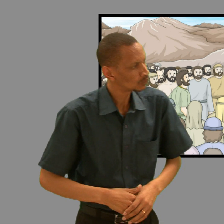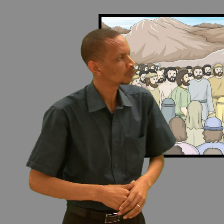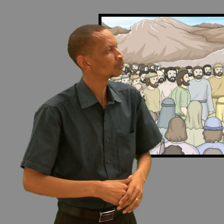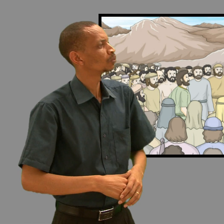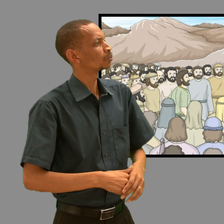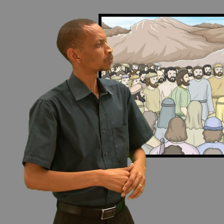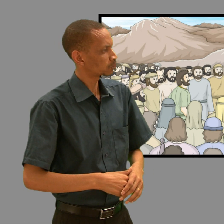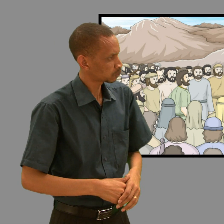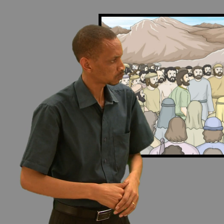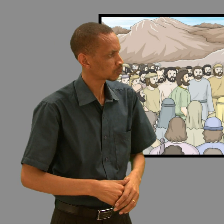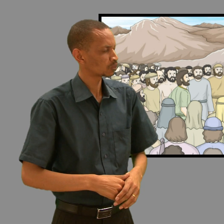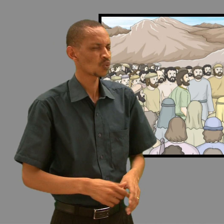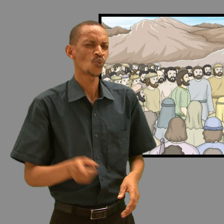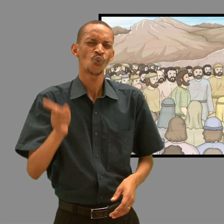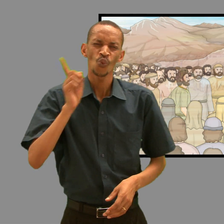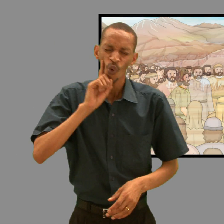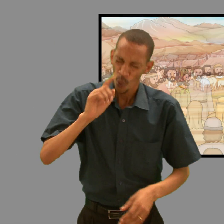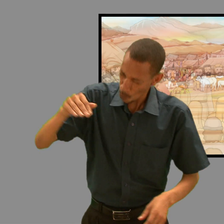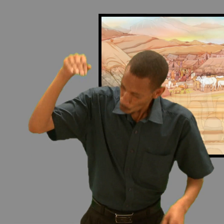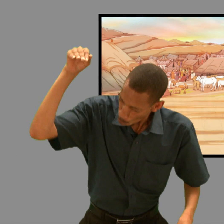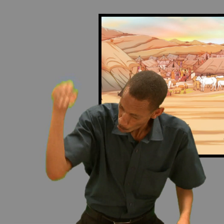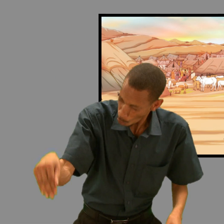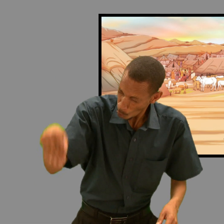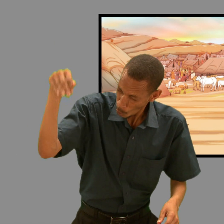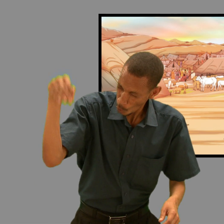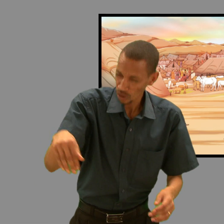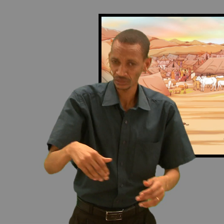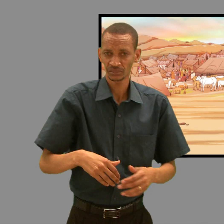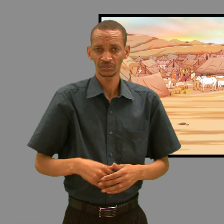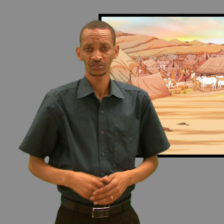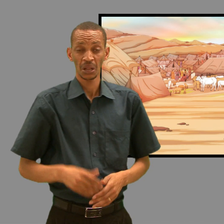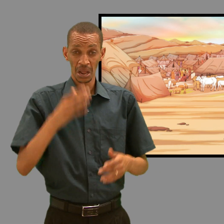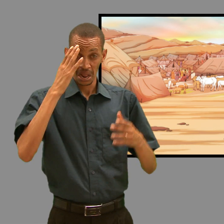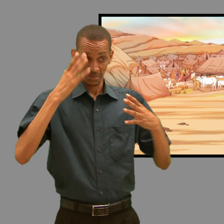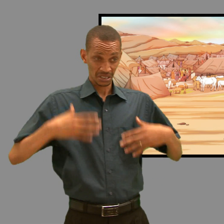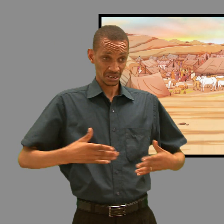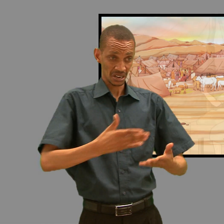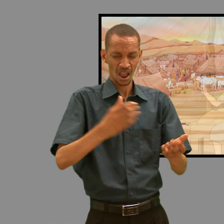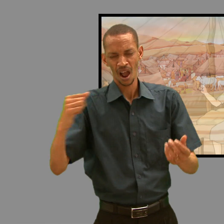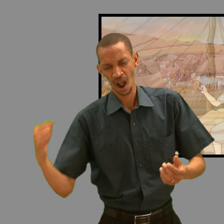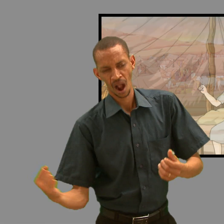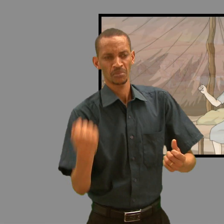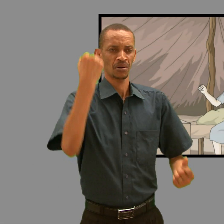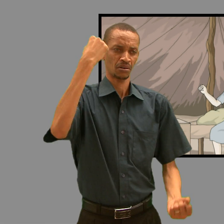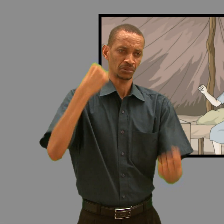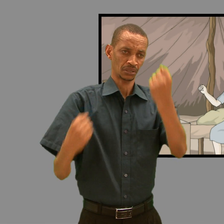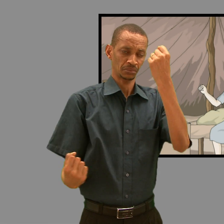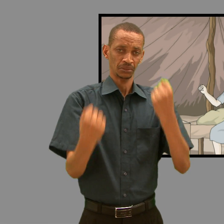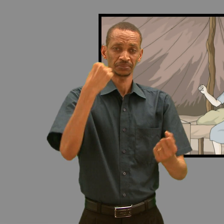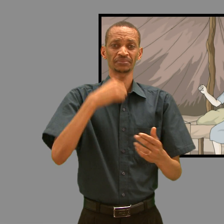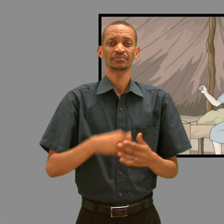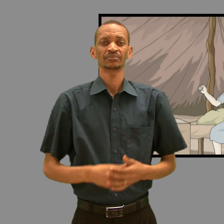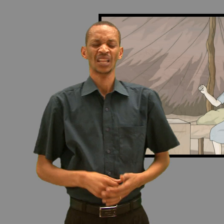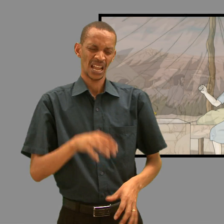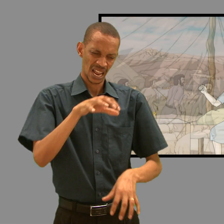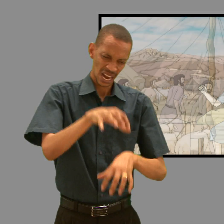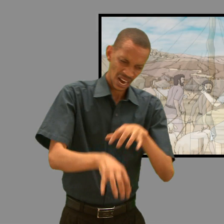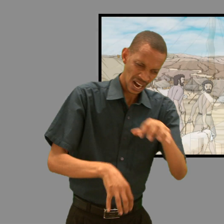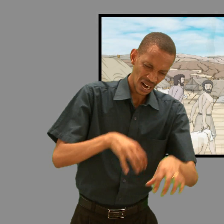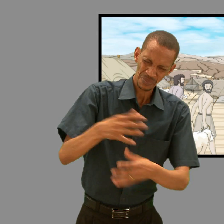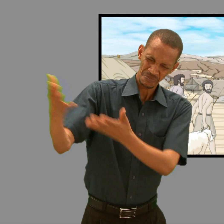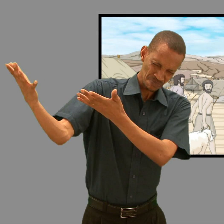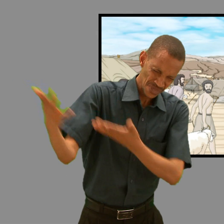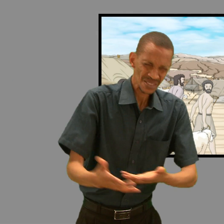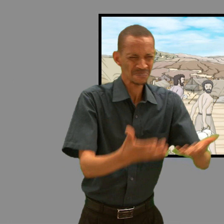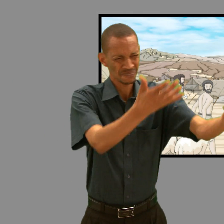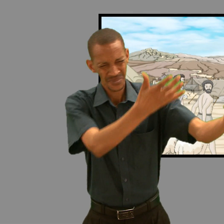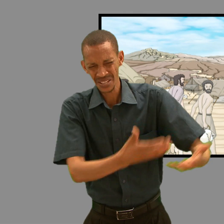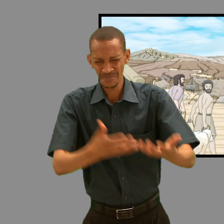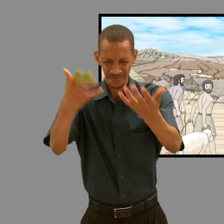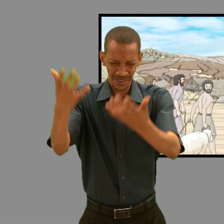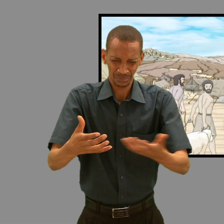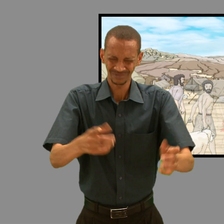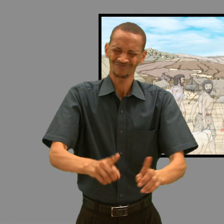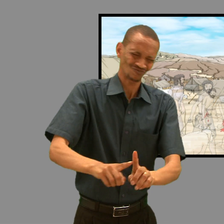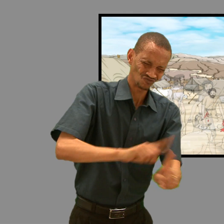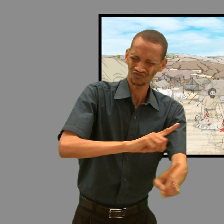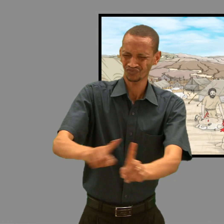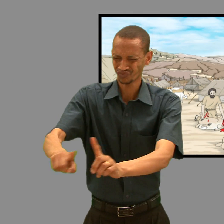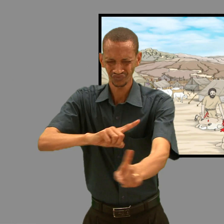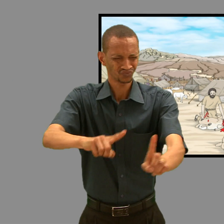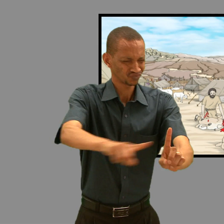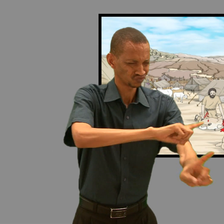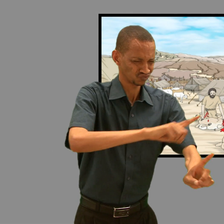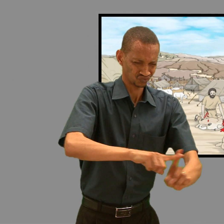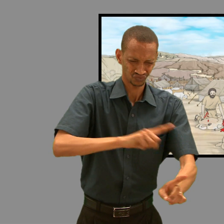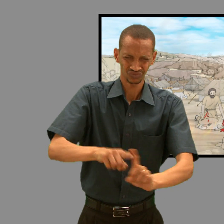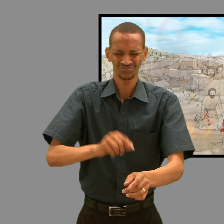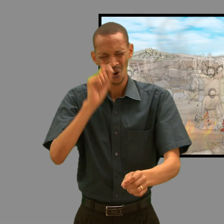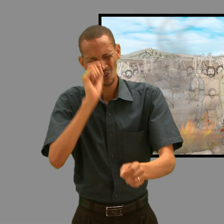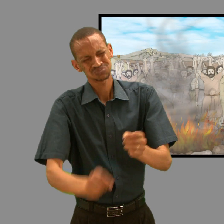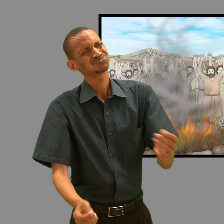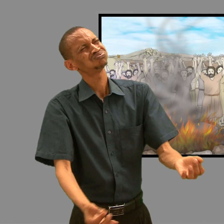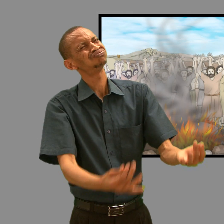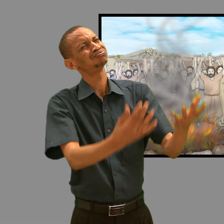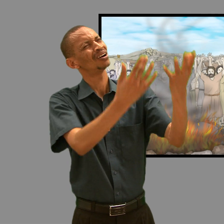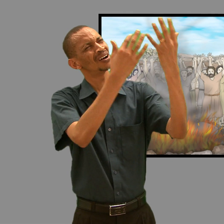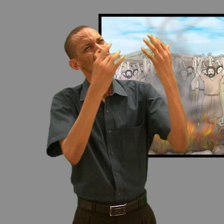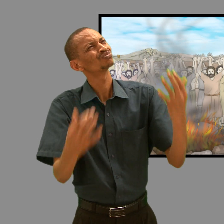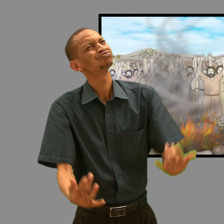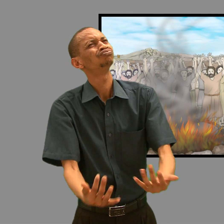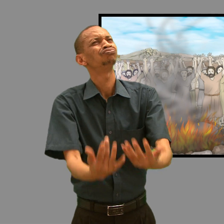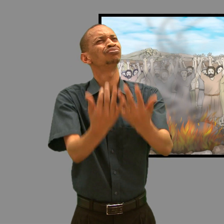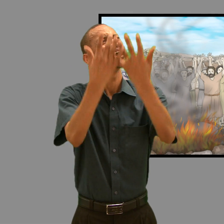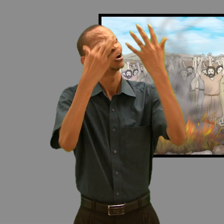So the next day they arose, offered burnt offerings, and presented peace offerings.